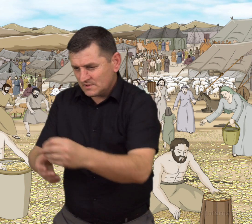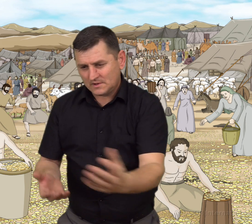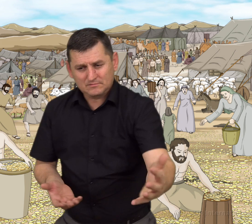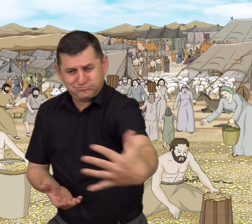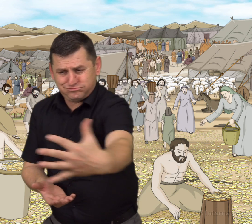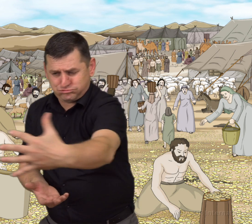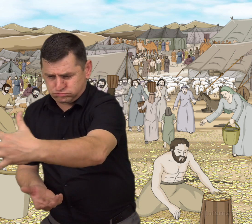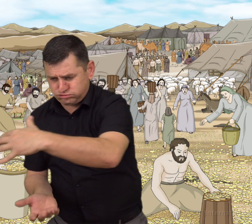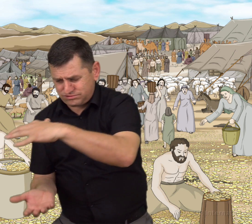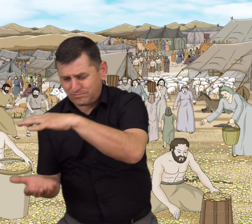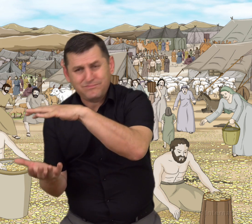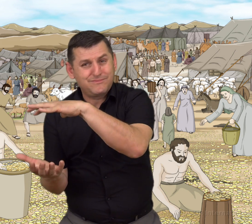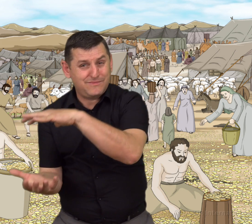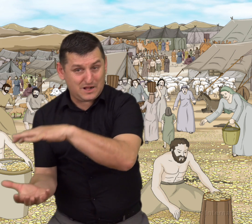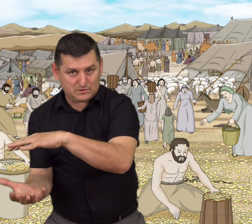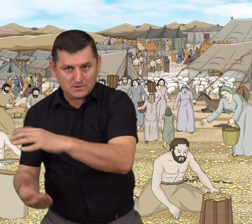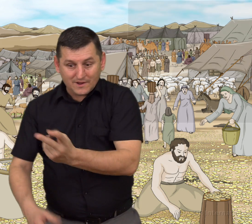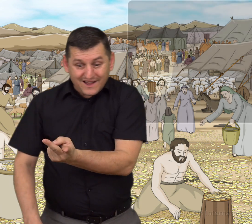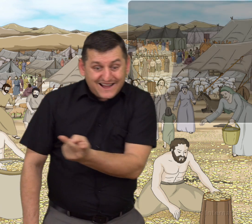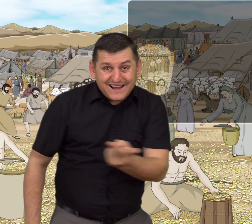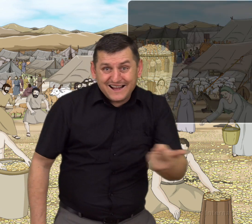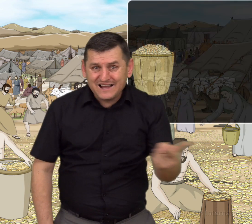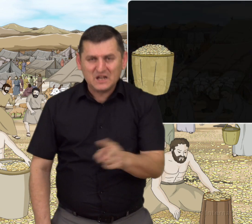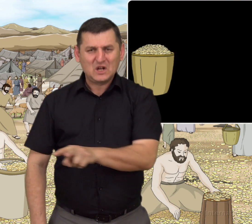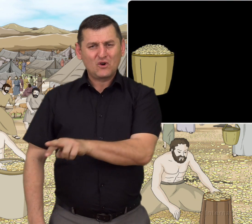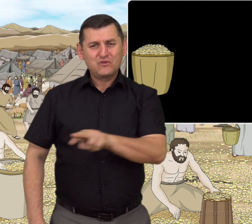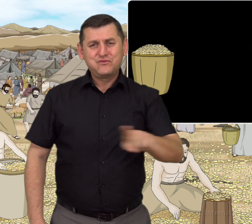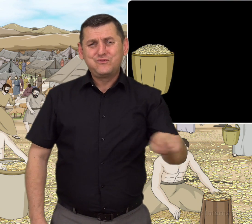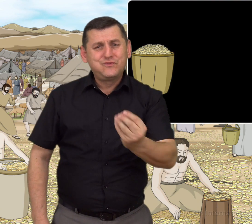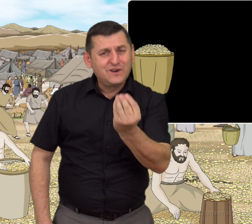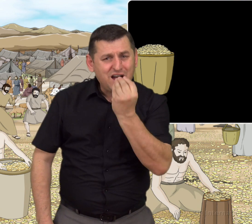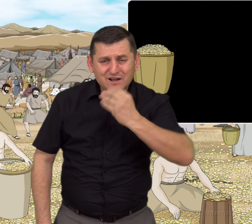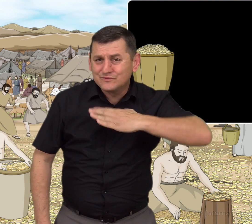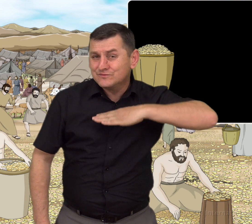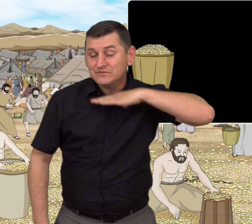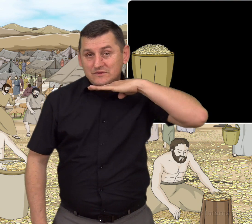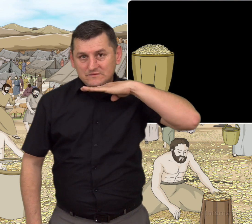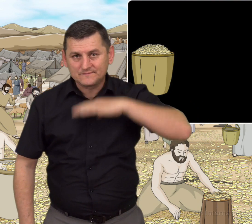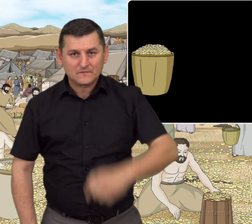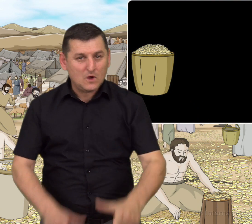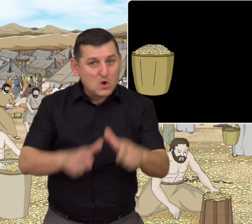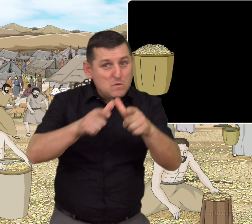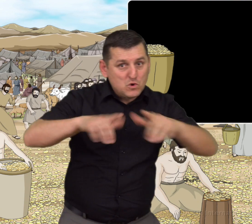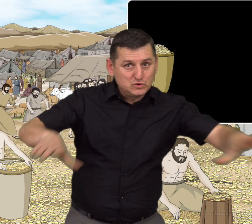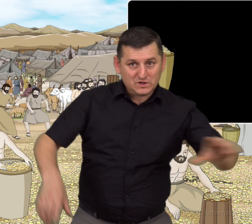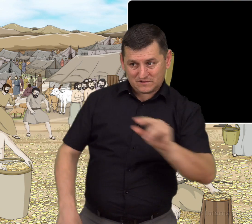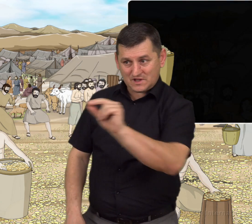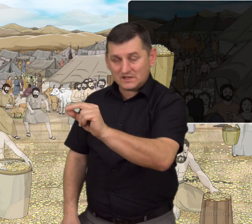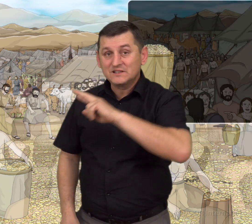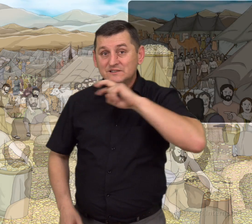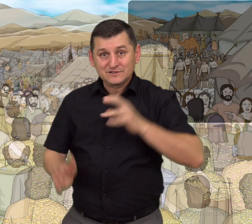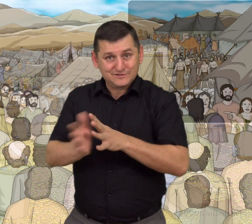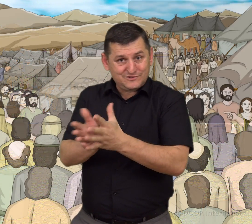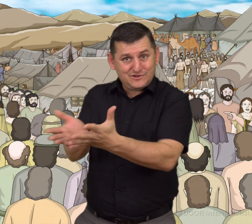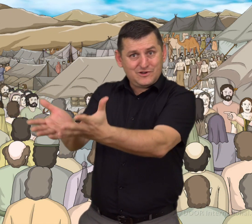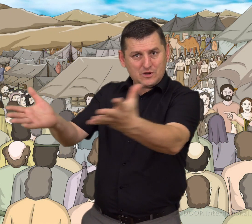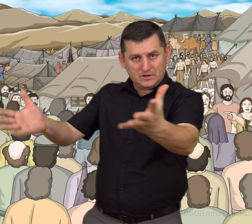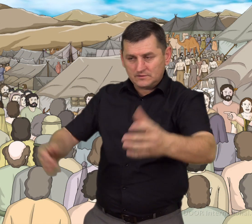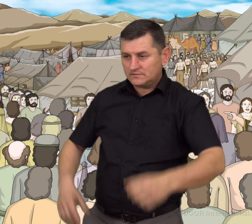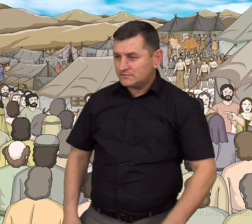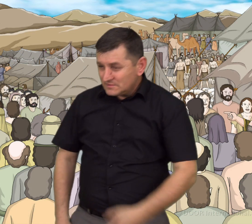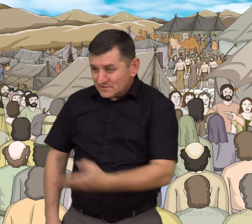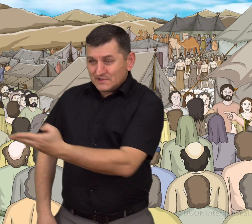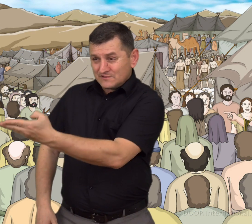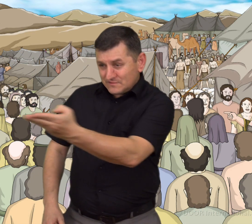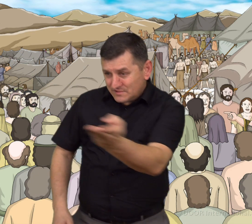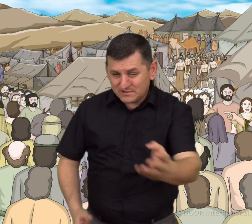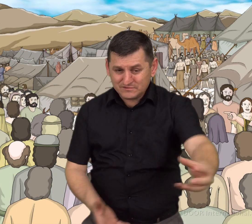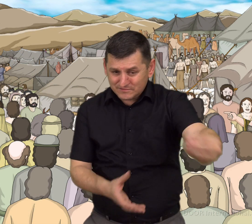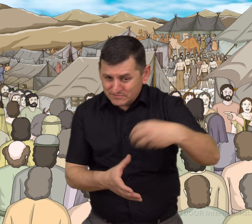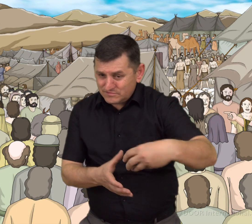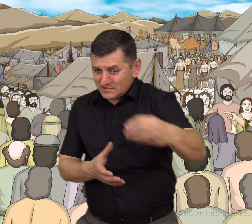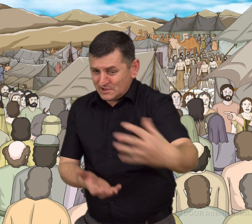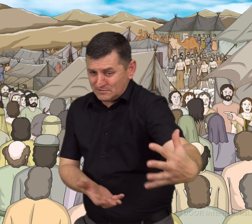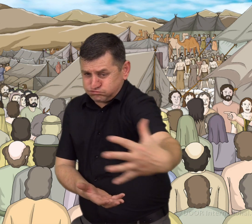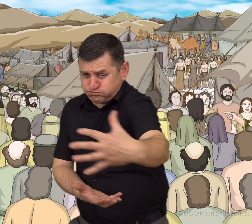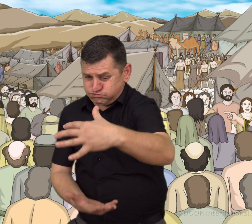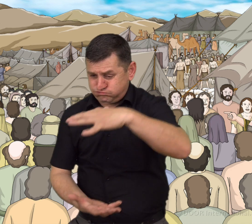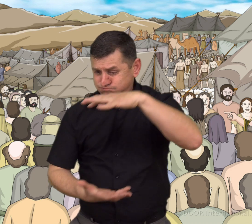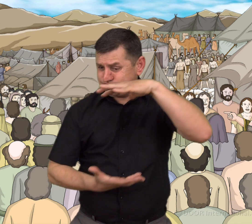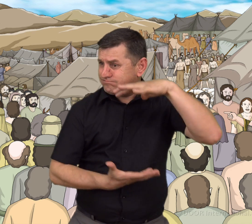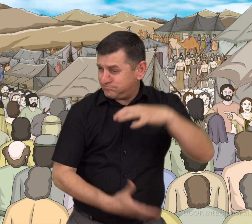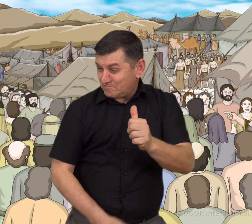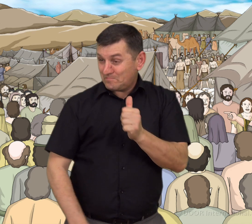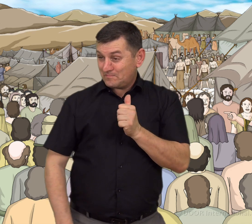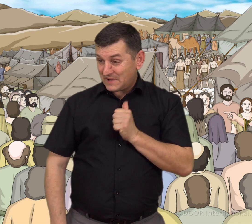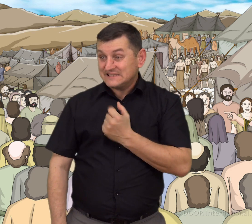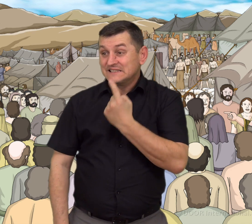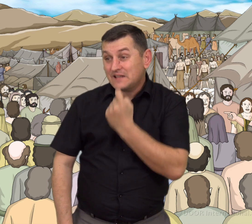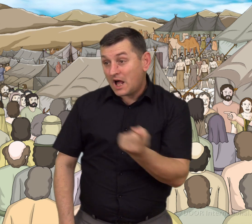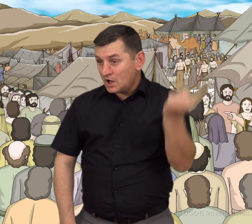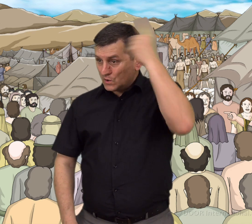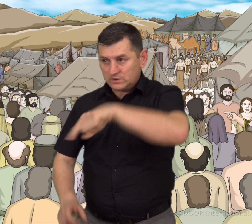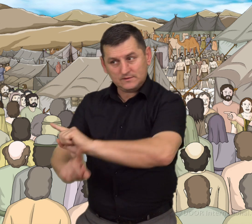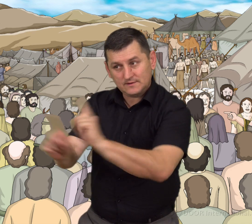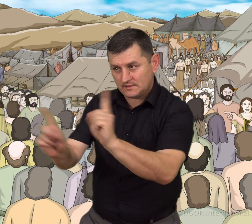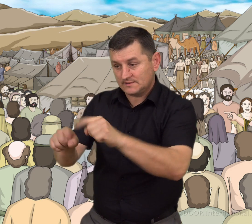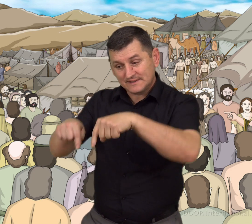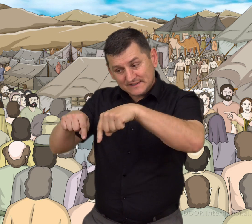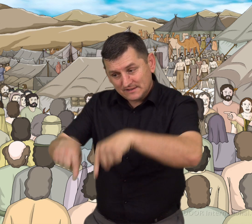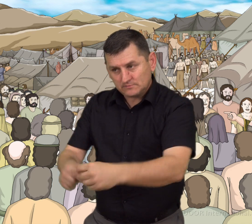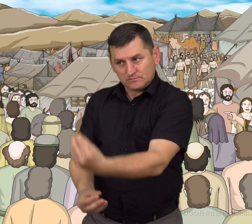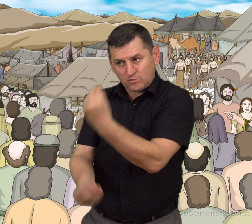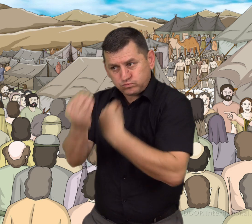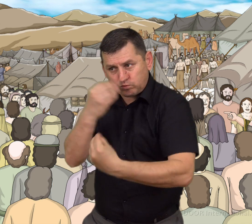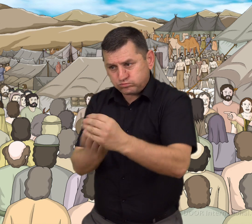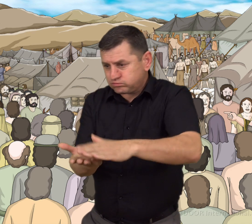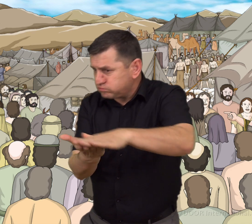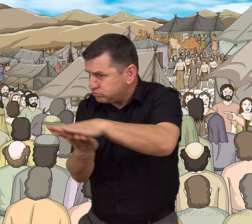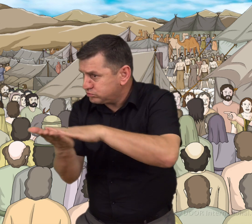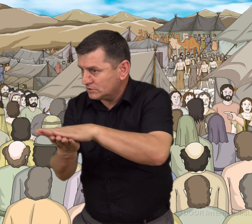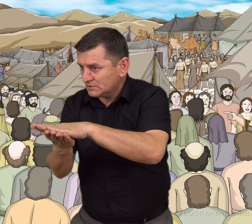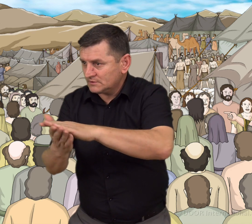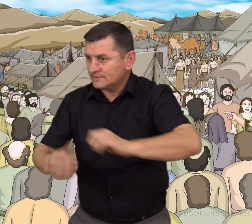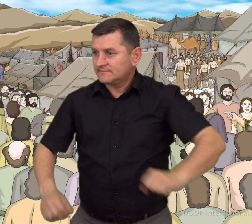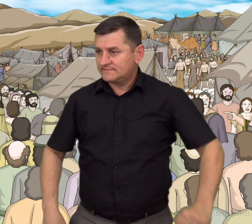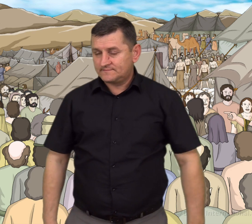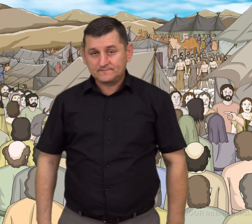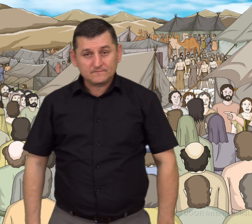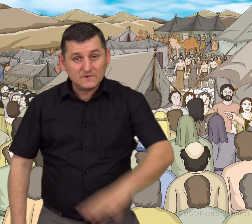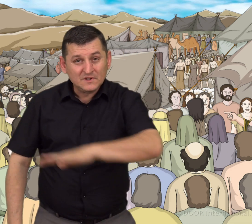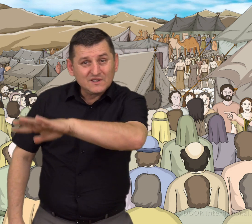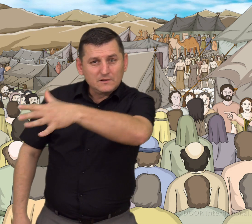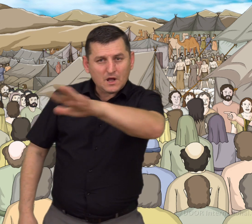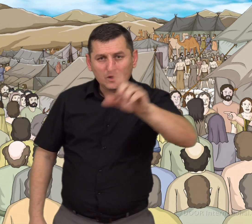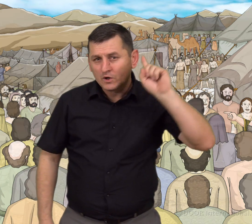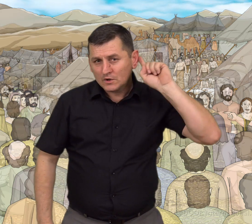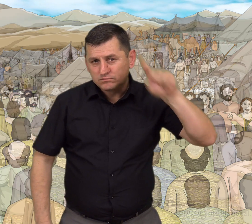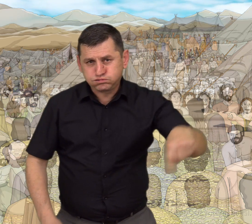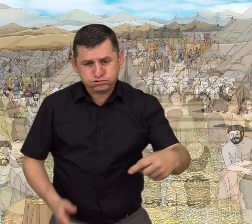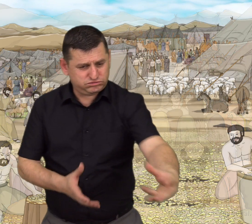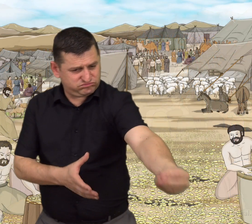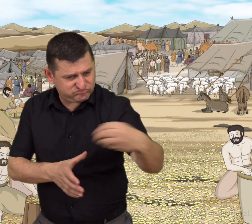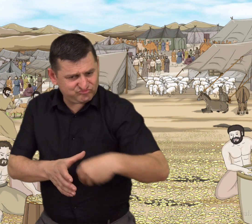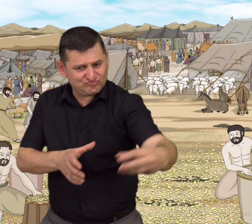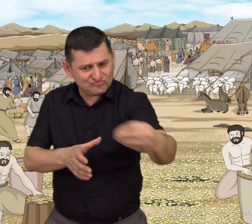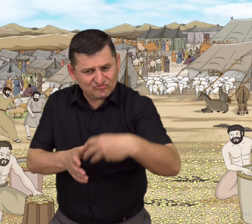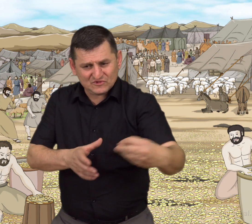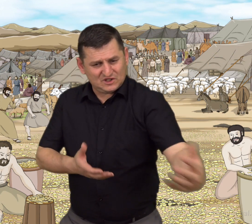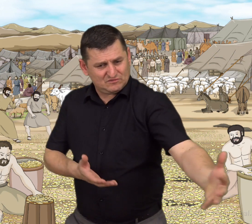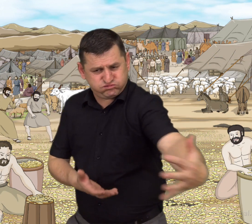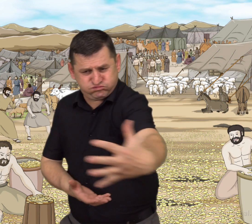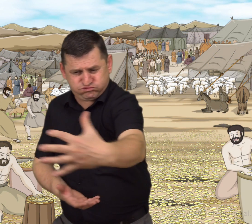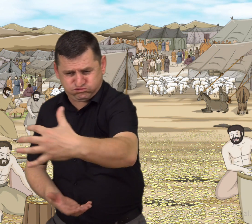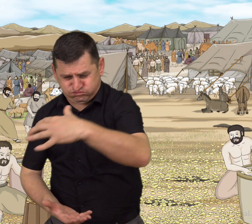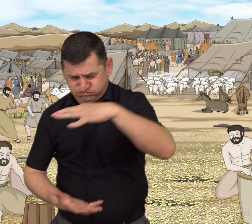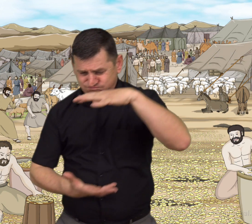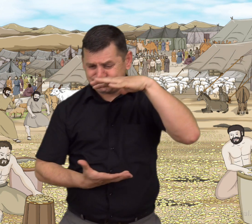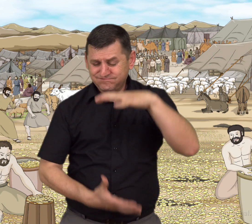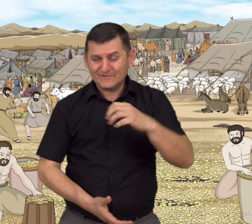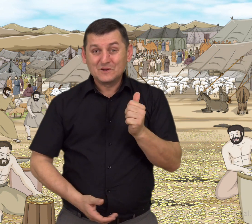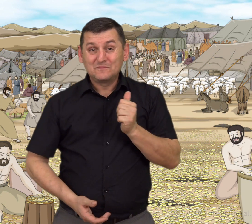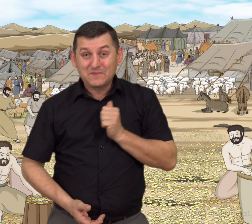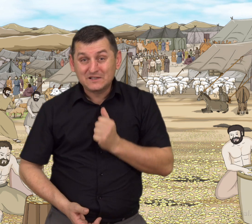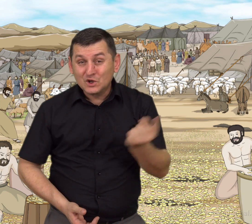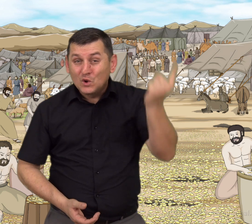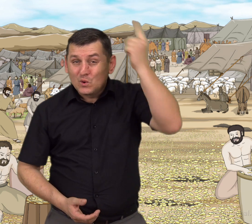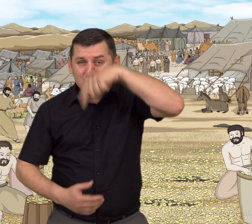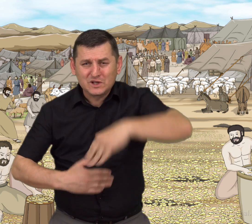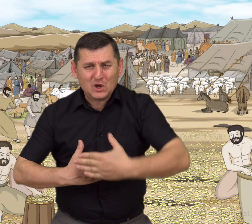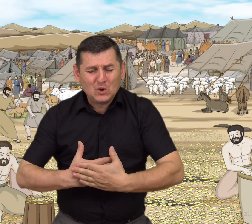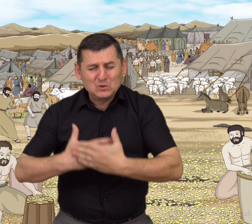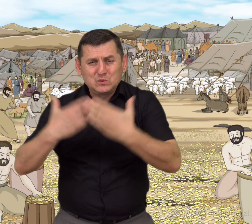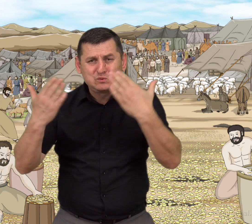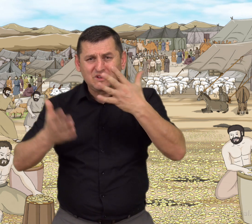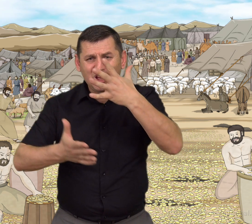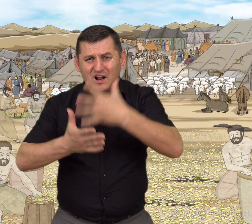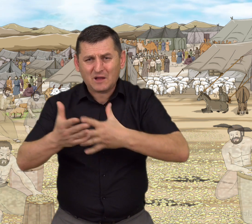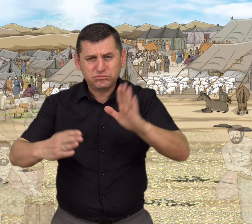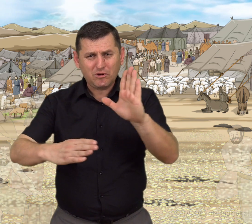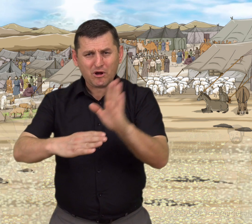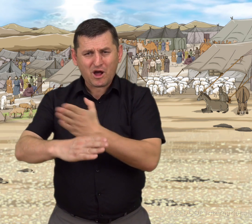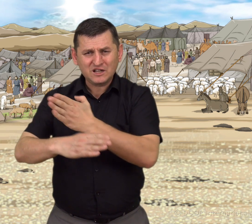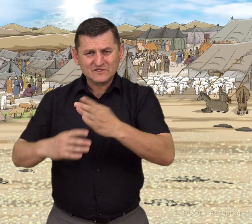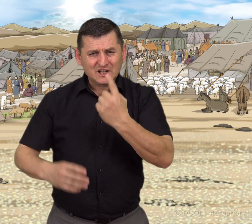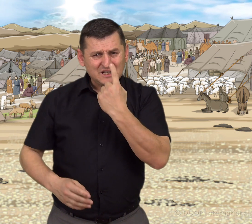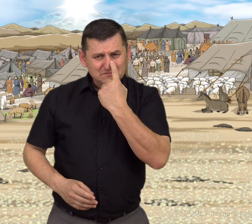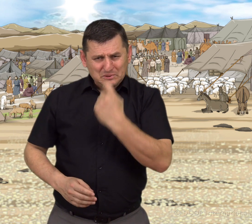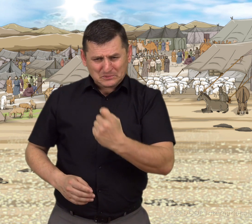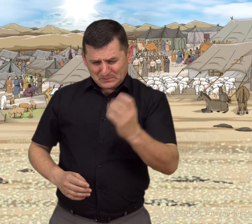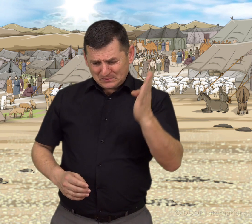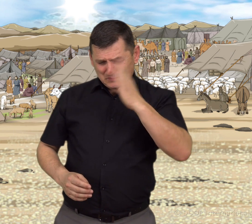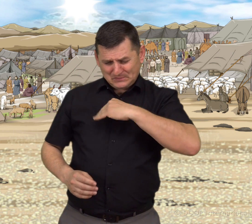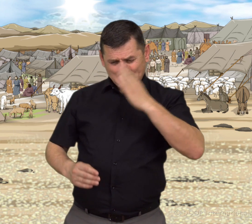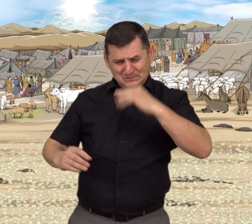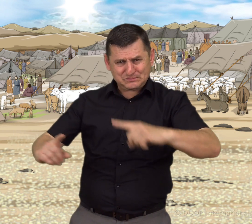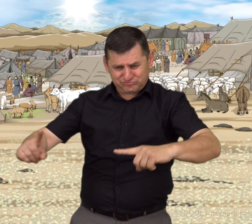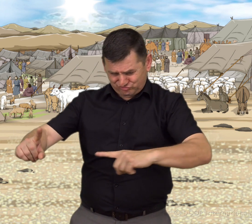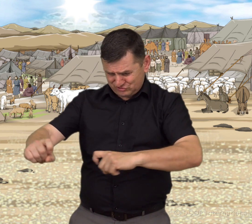When they measured it by the omer, he who gathered much had no excess, and he who gathered little had no shortfall. Each one gathered as much as he needed to eat. Then Moses said to them, “No one may keep any of it until morning.” But they did not listen to Moses; some people left part of it until morning, and it became infested with maggots and began to smell. So Moses was angry with them.